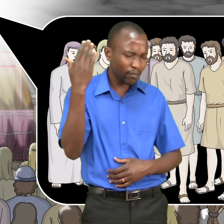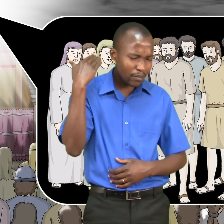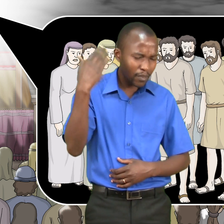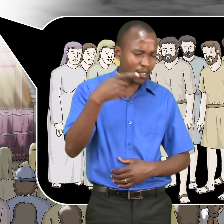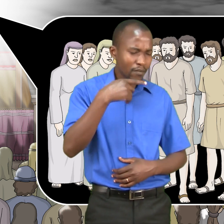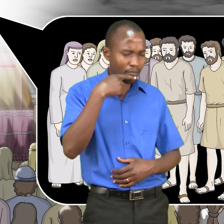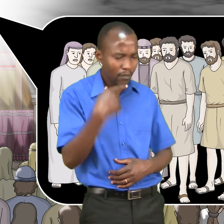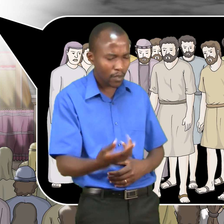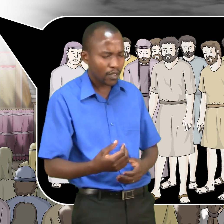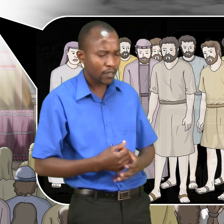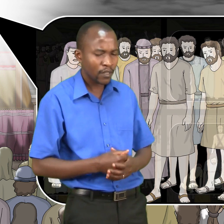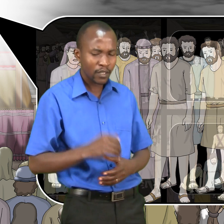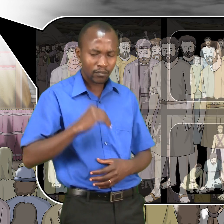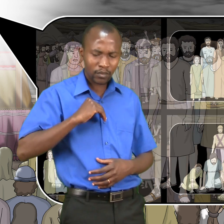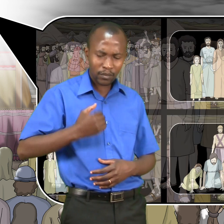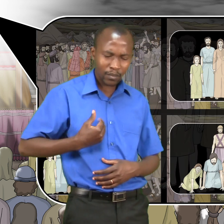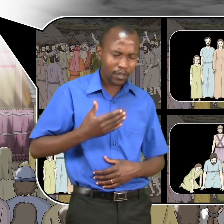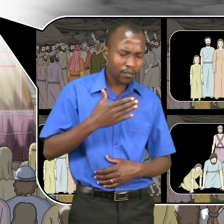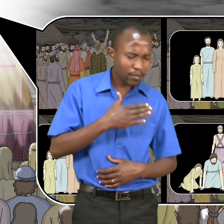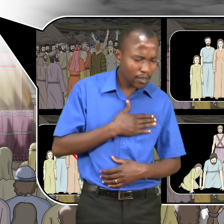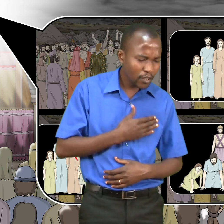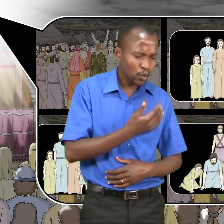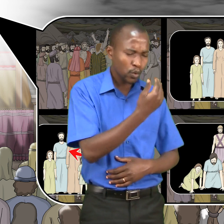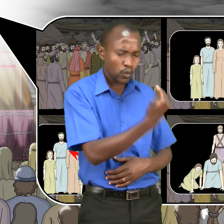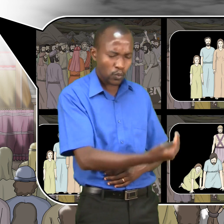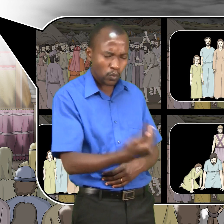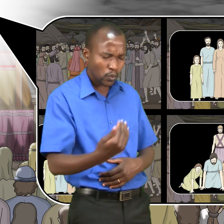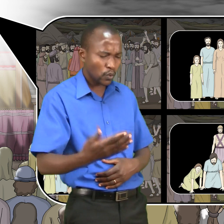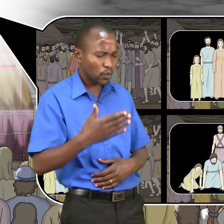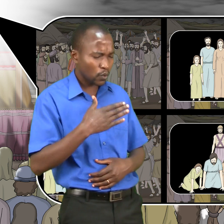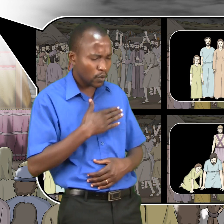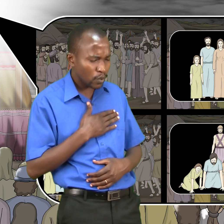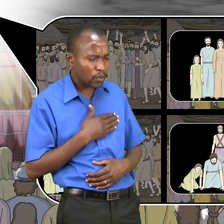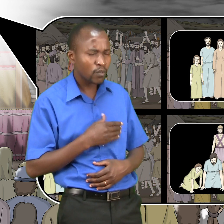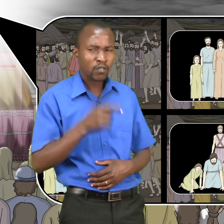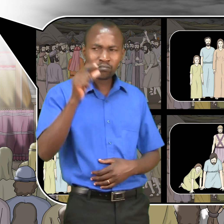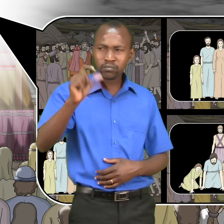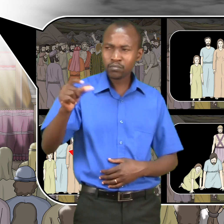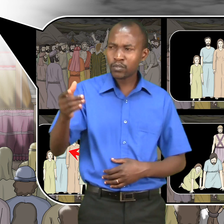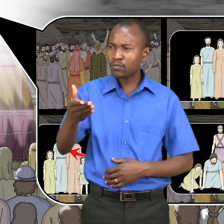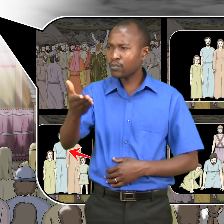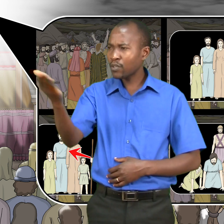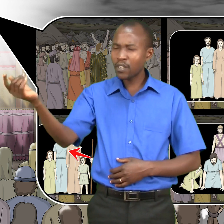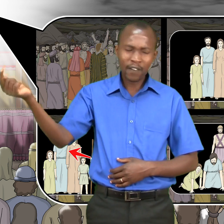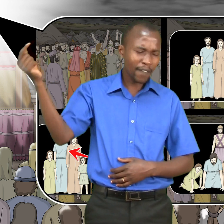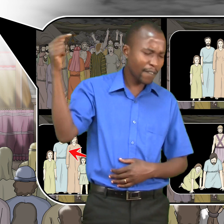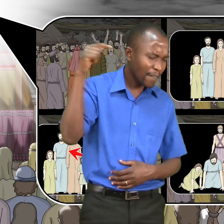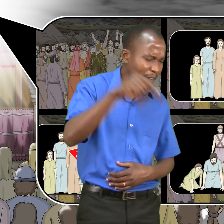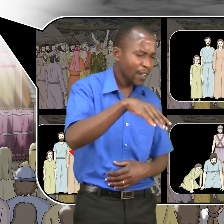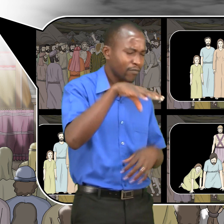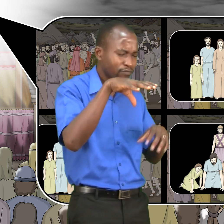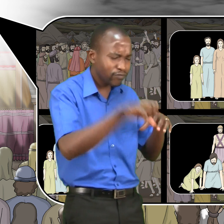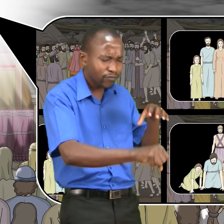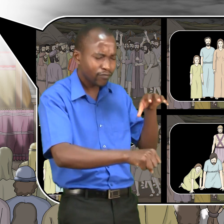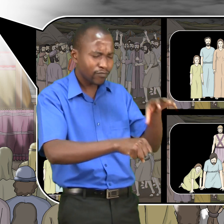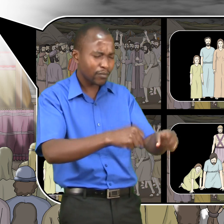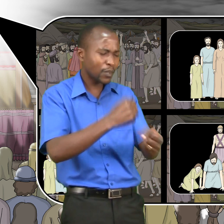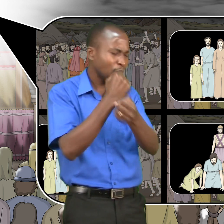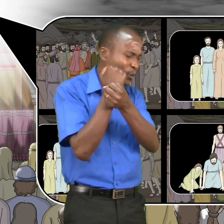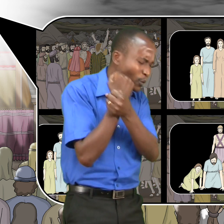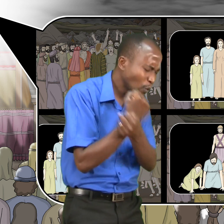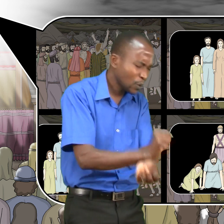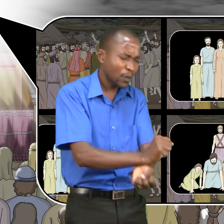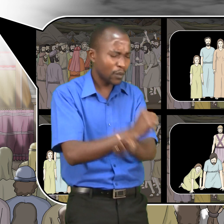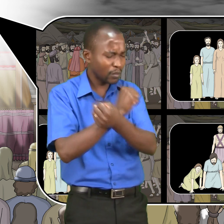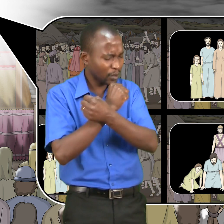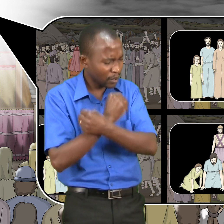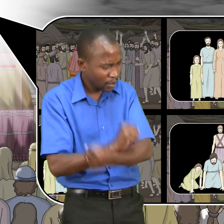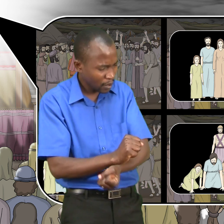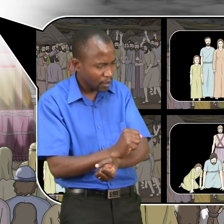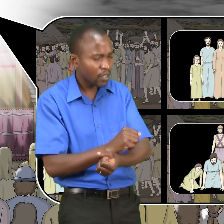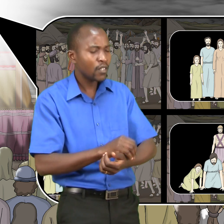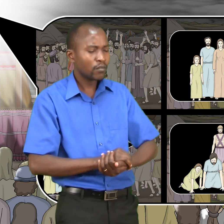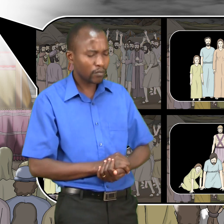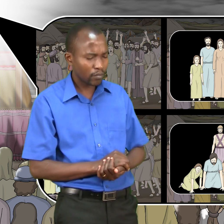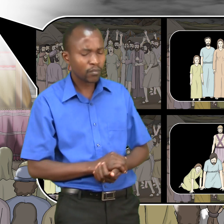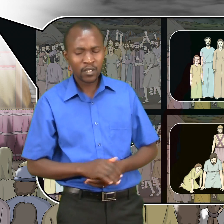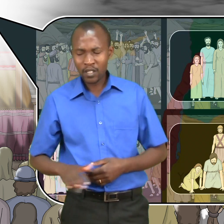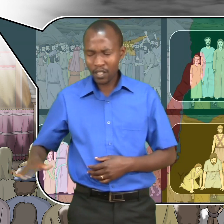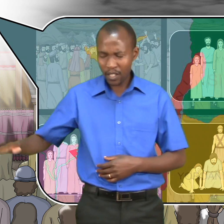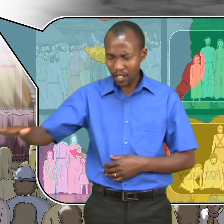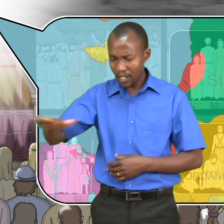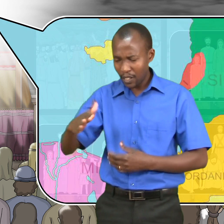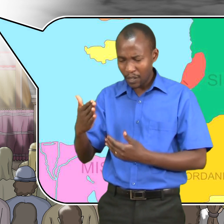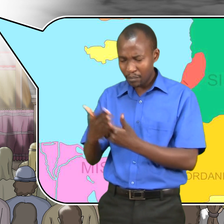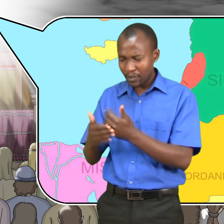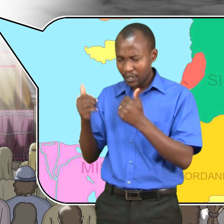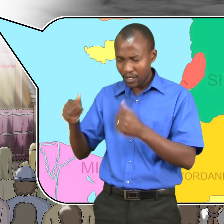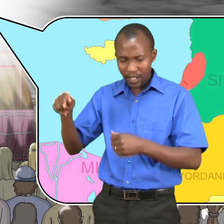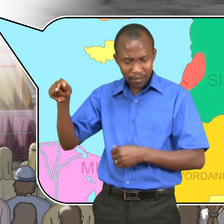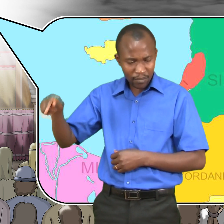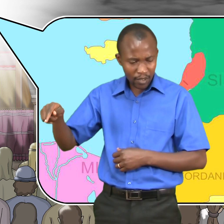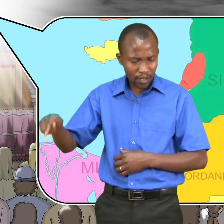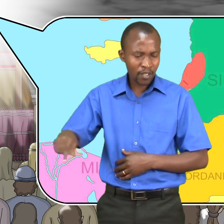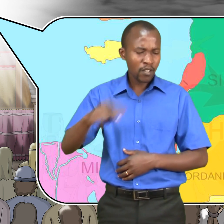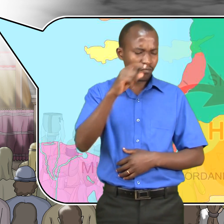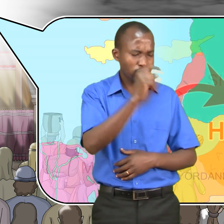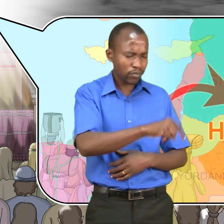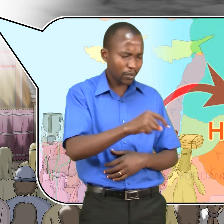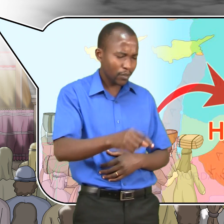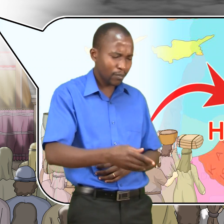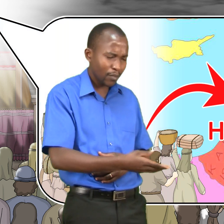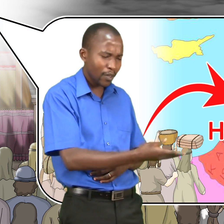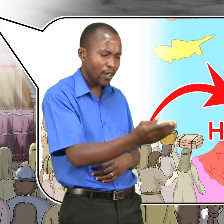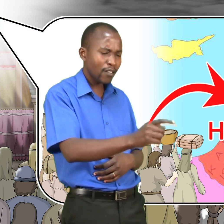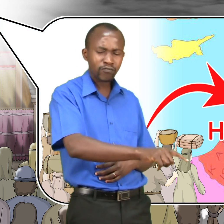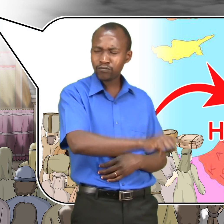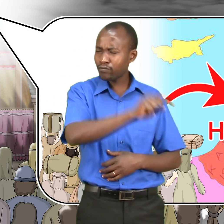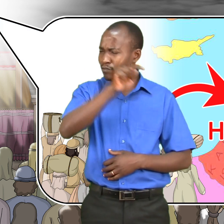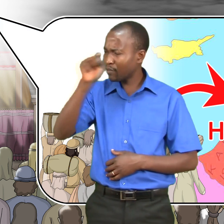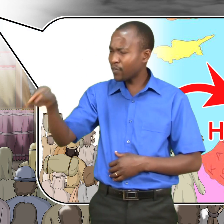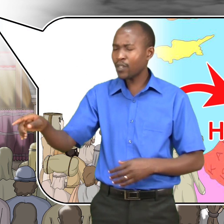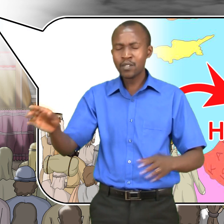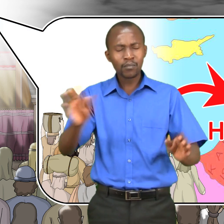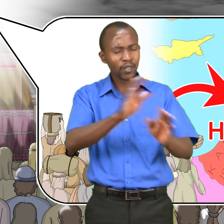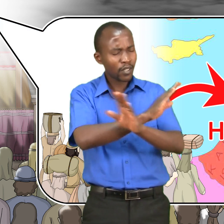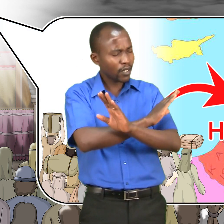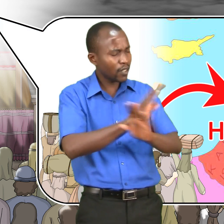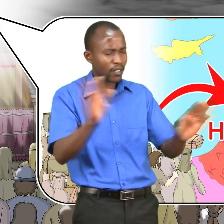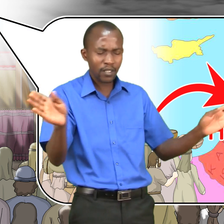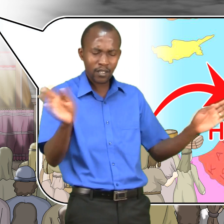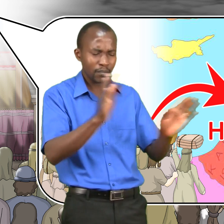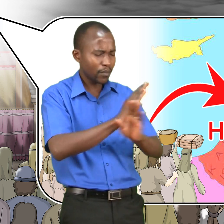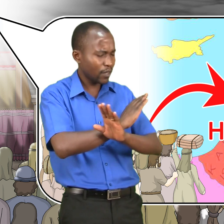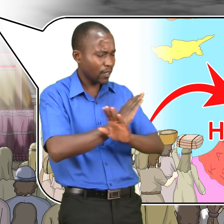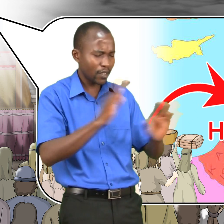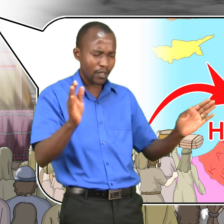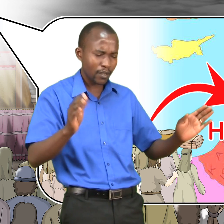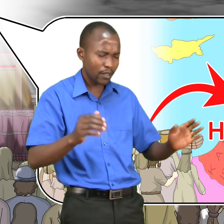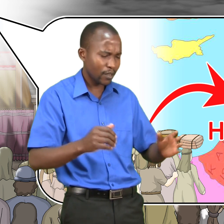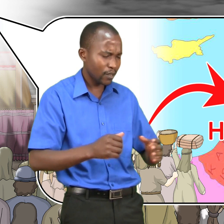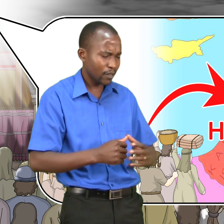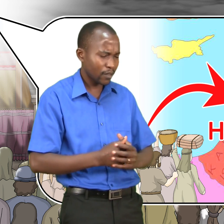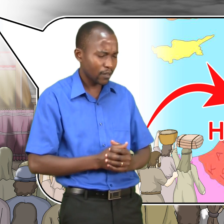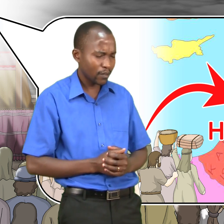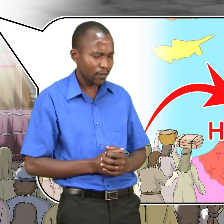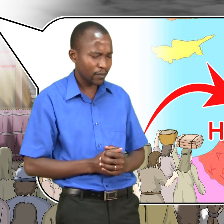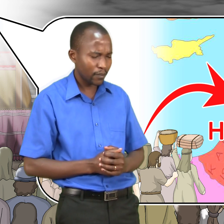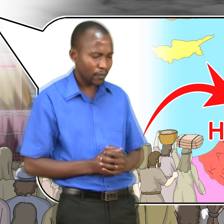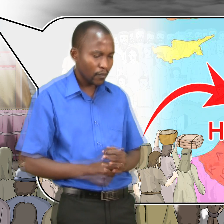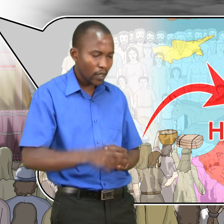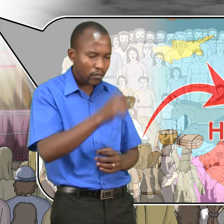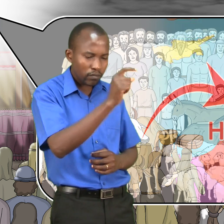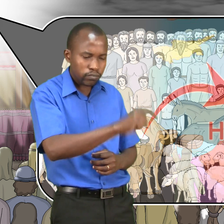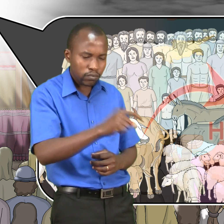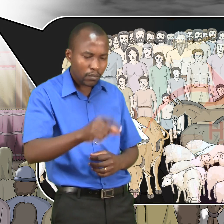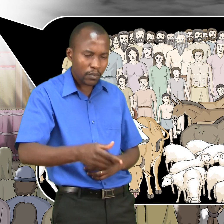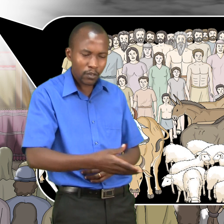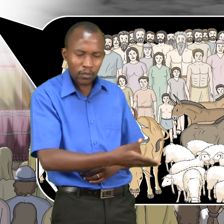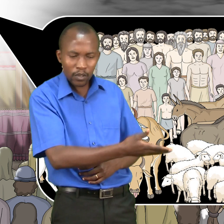But I will bring your children, whom you said would become plunder, into the land you have rejected—and they will enjoy it. As for you, however, your bodies will fall in this wilderness.